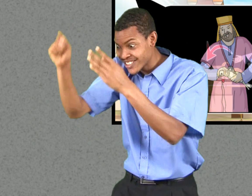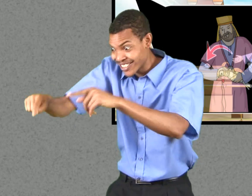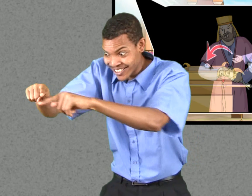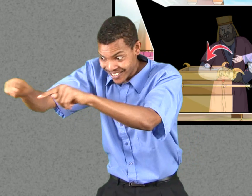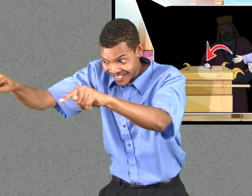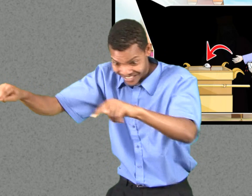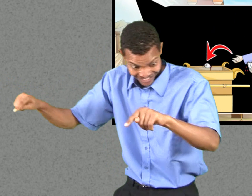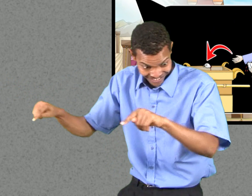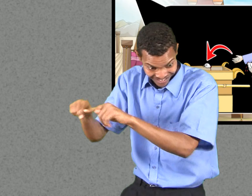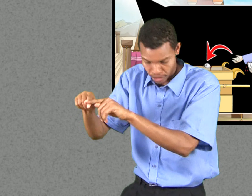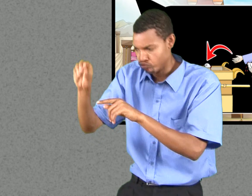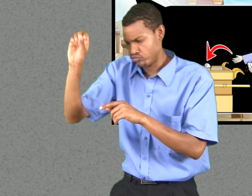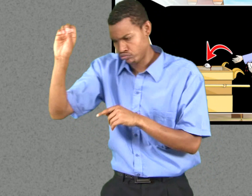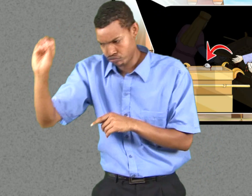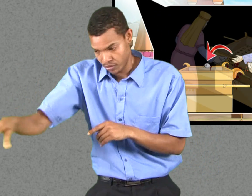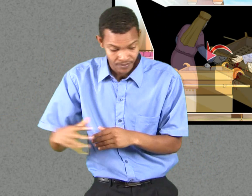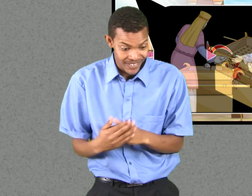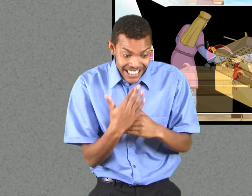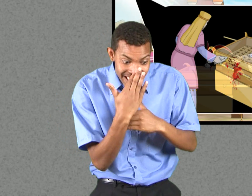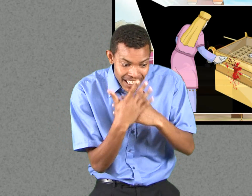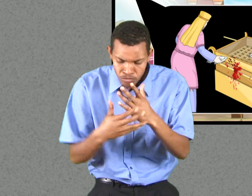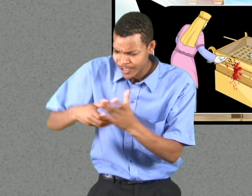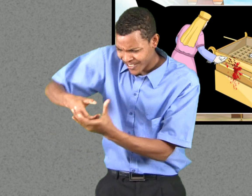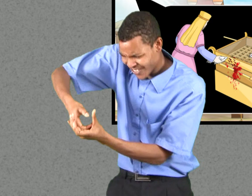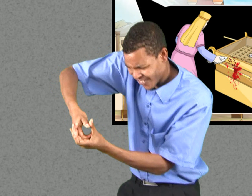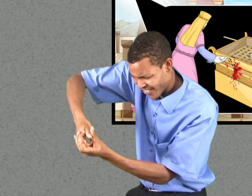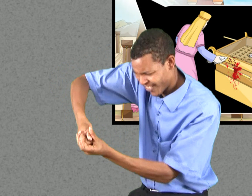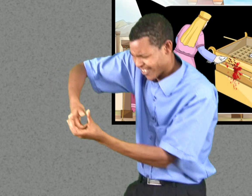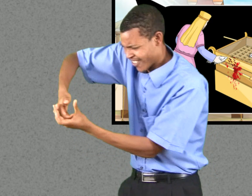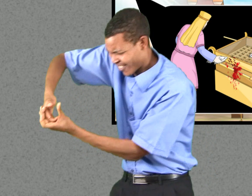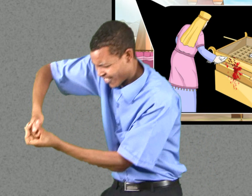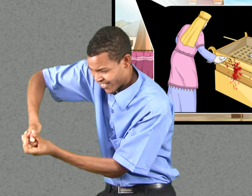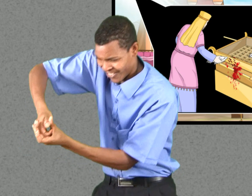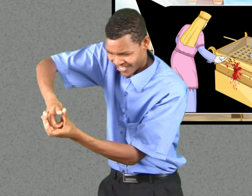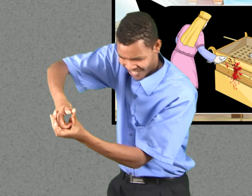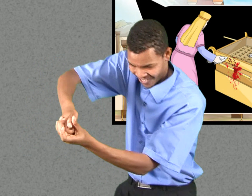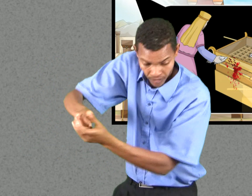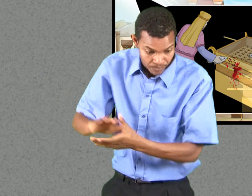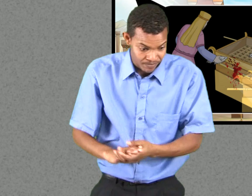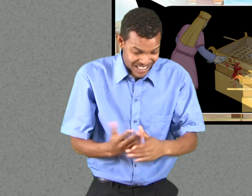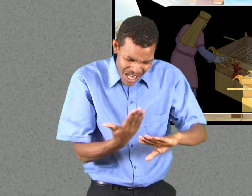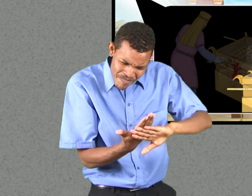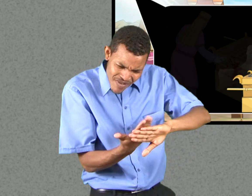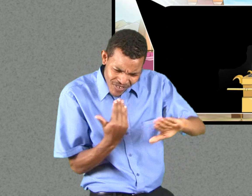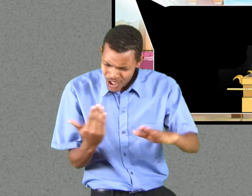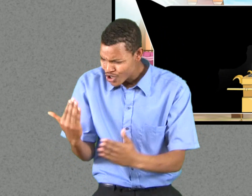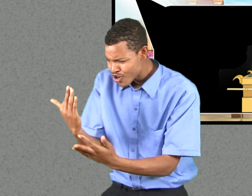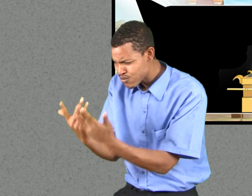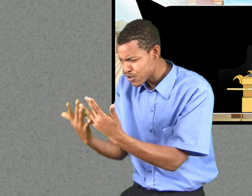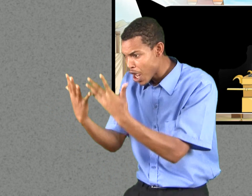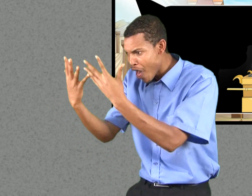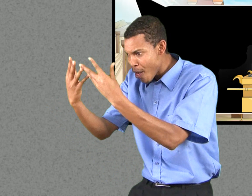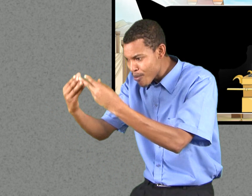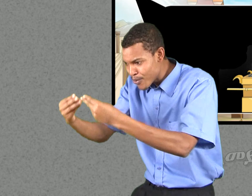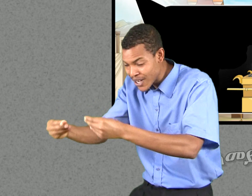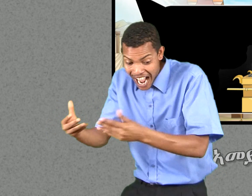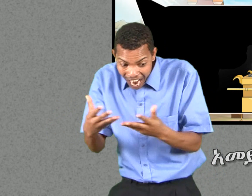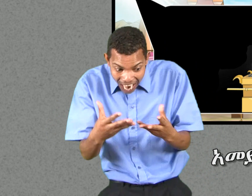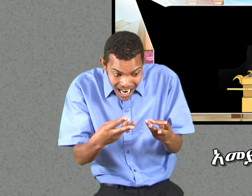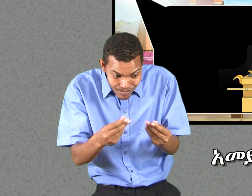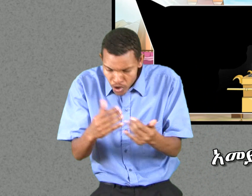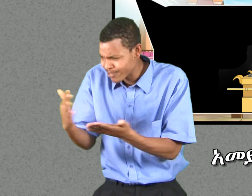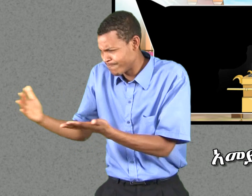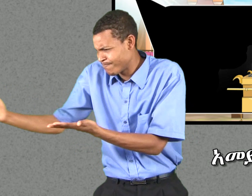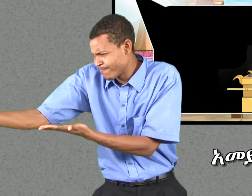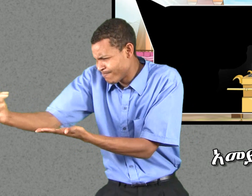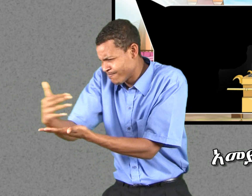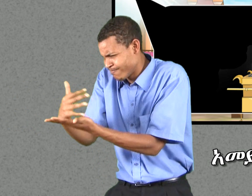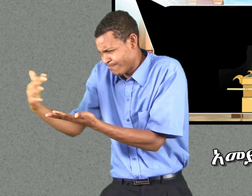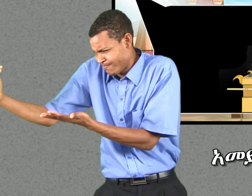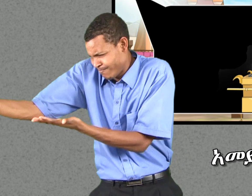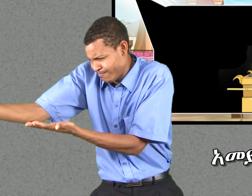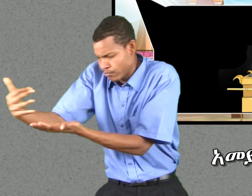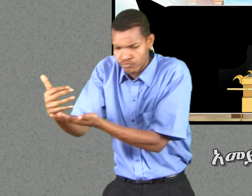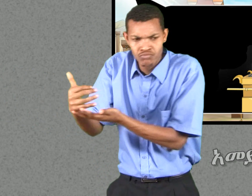its blood should be drained out on the side of the altar.